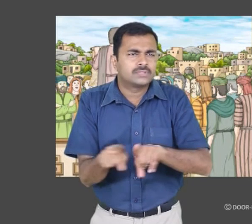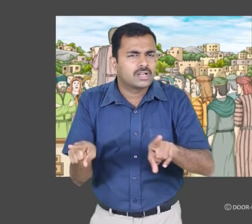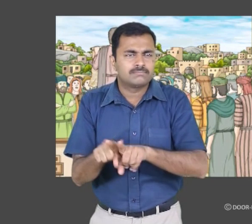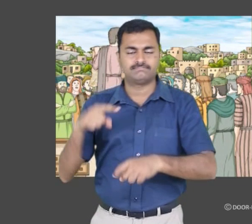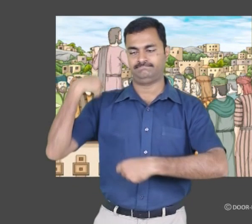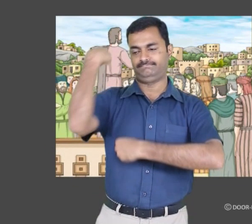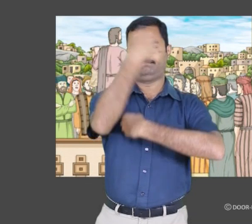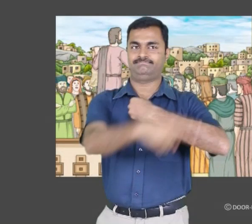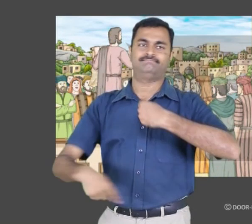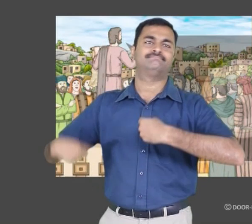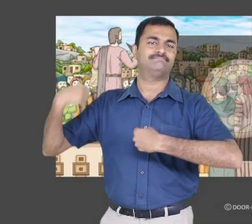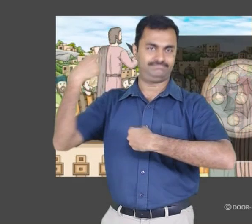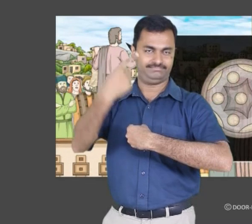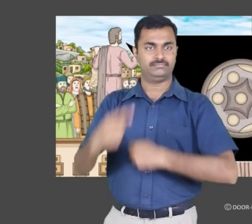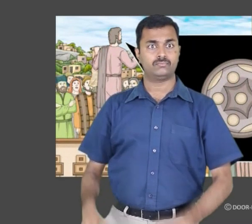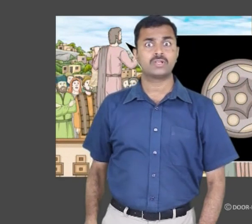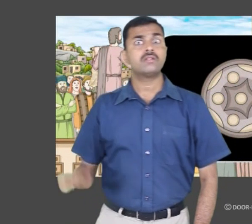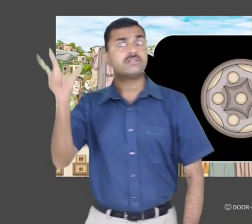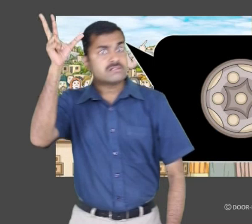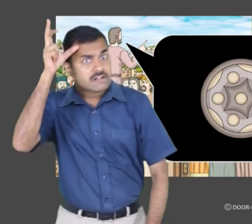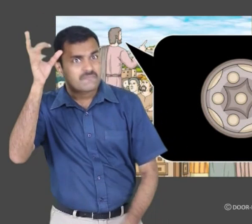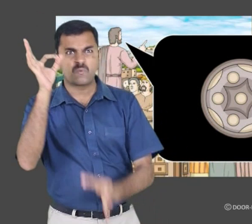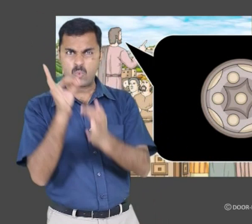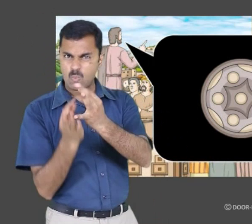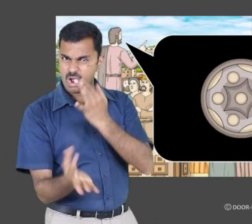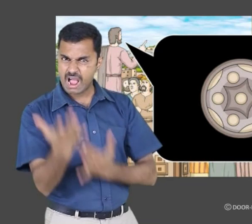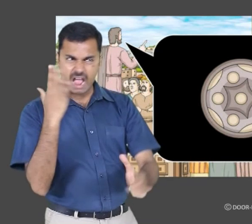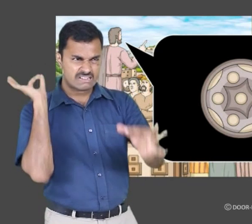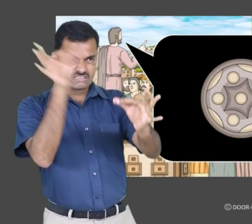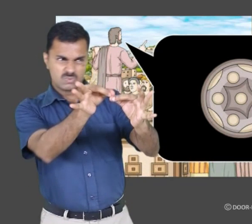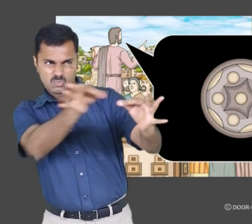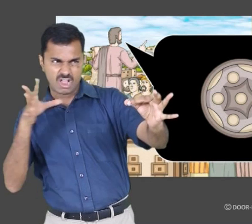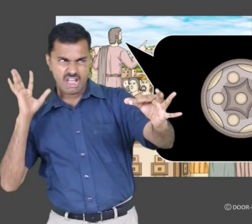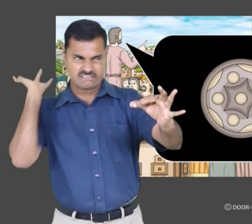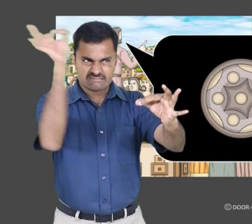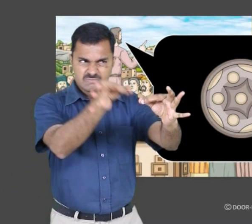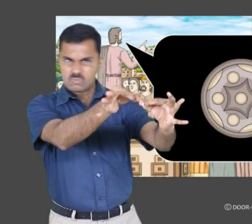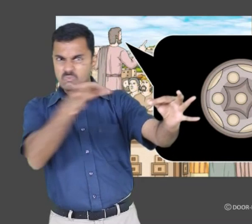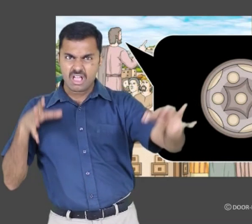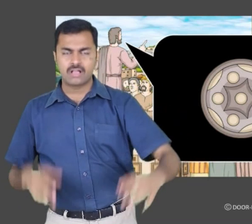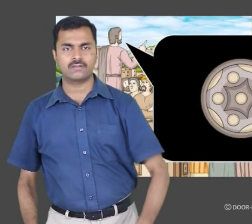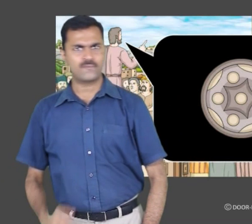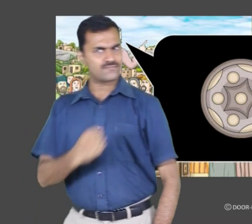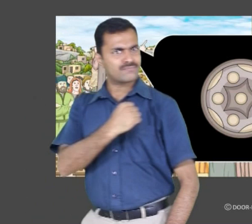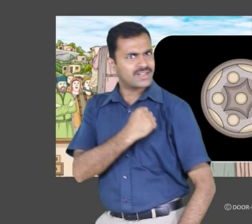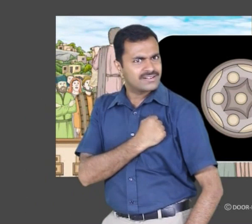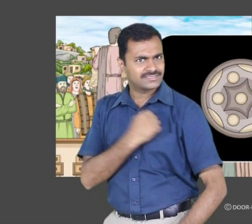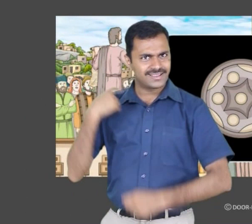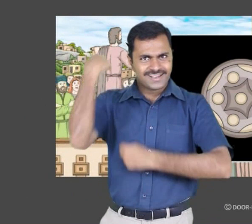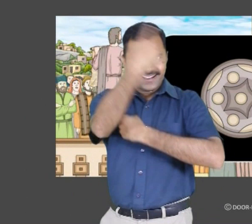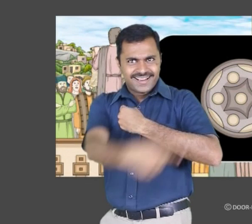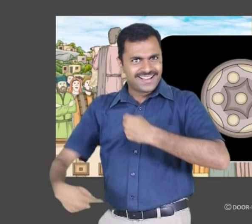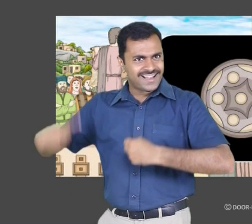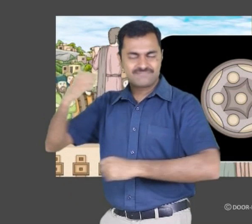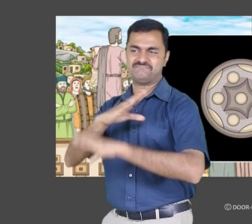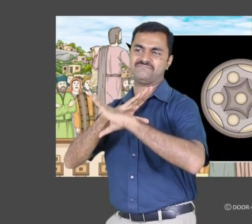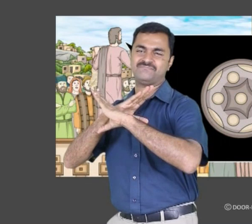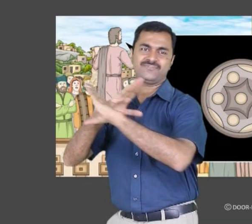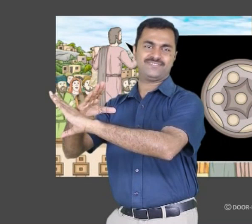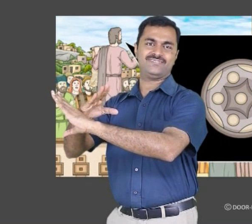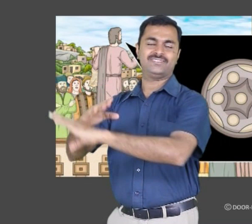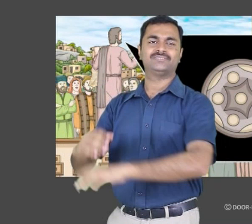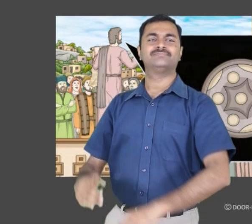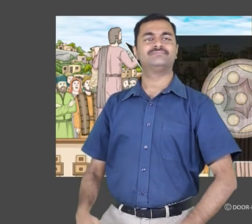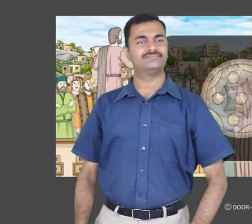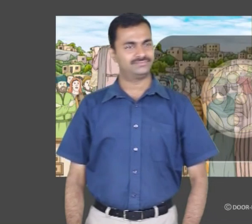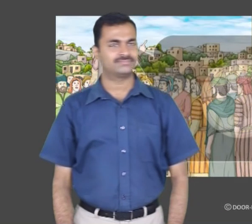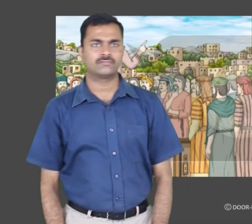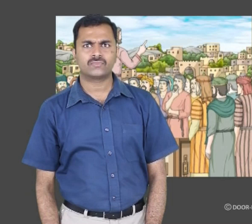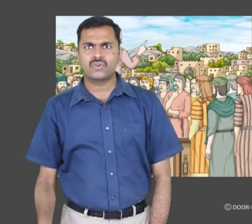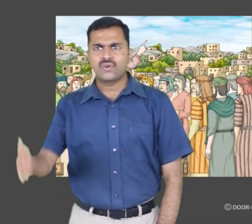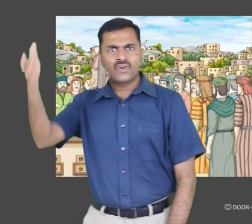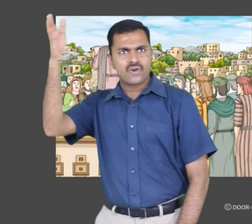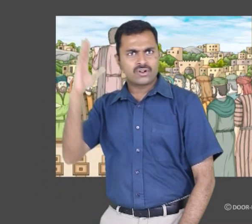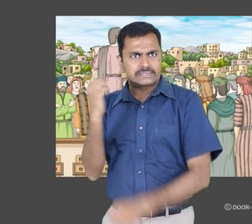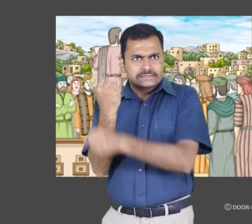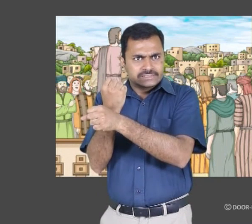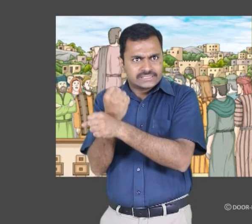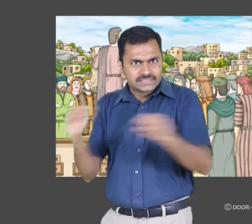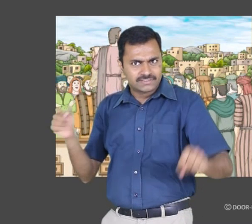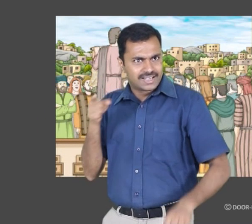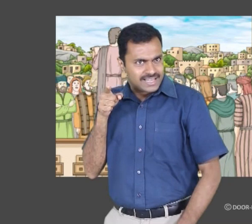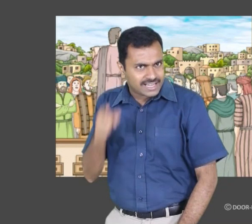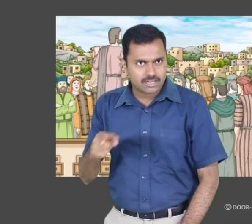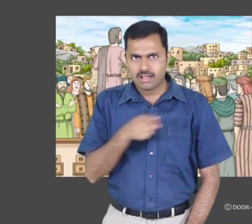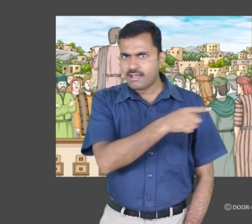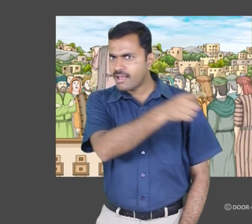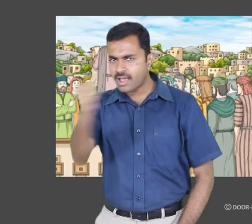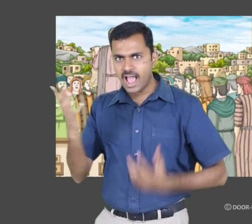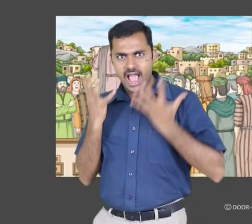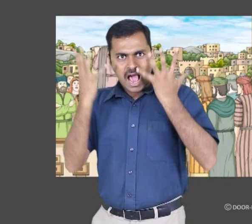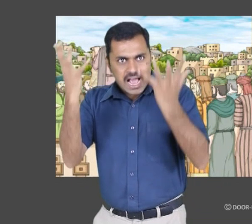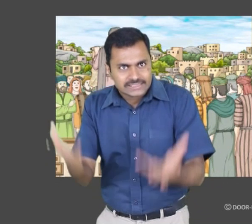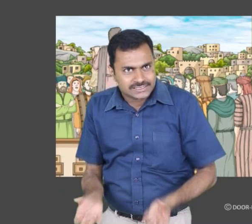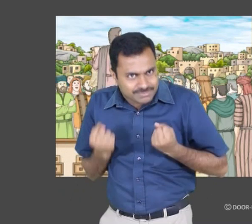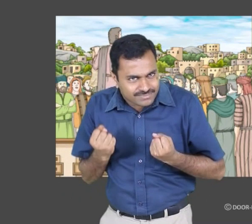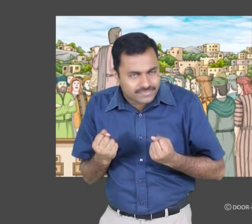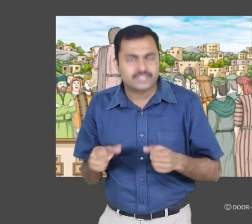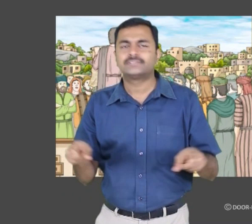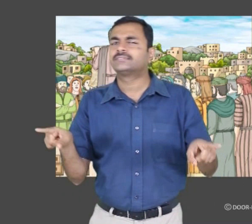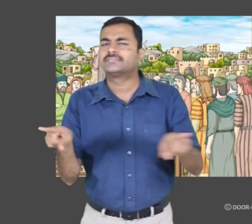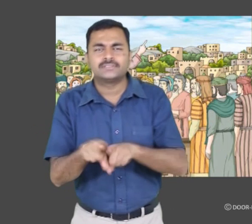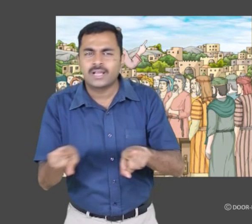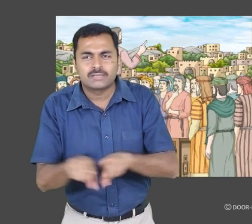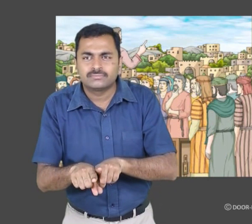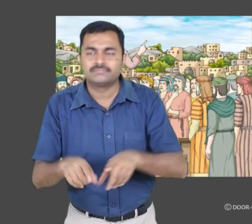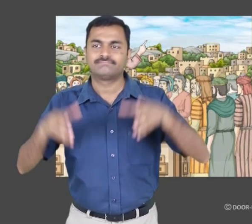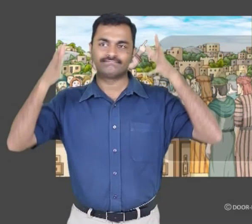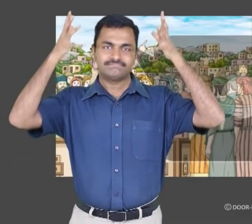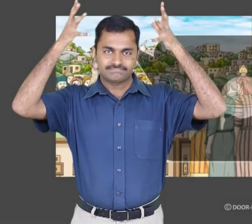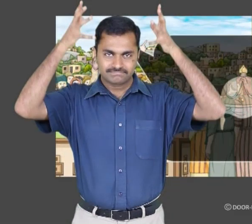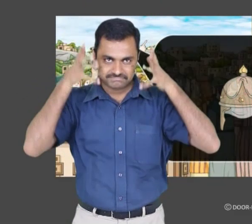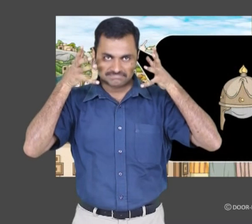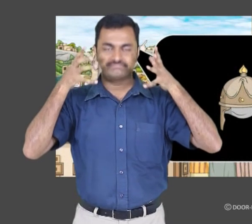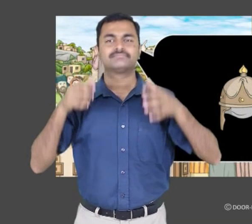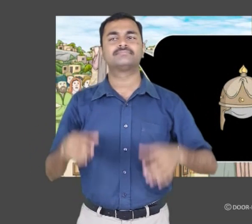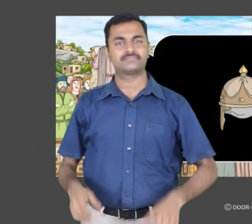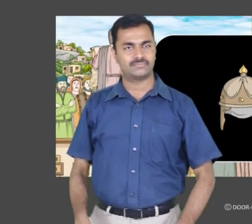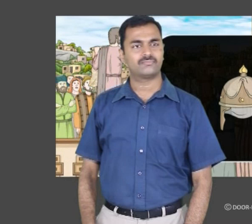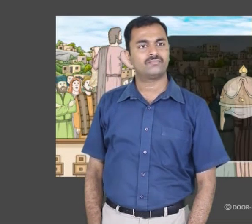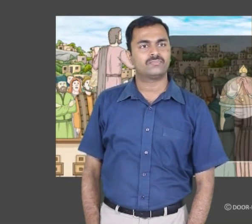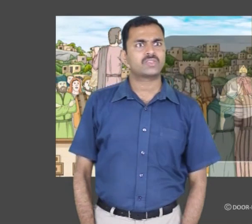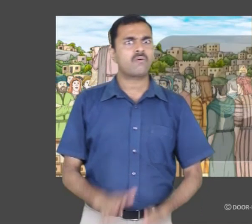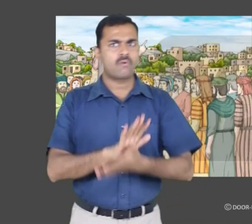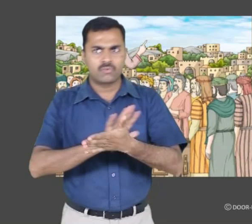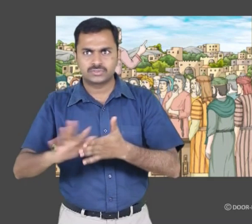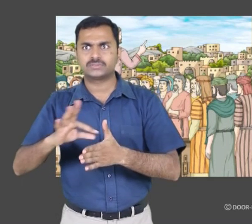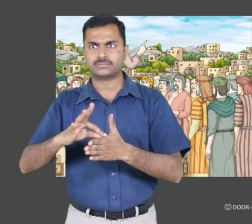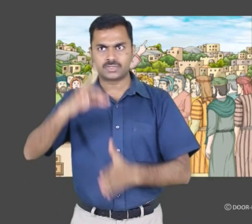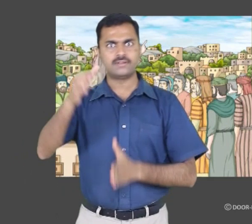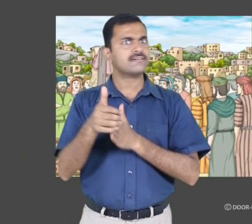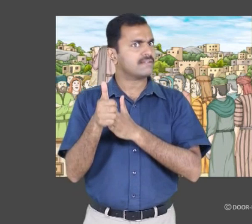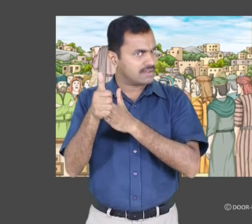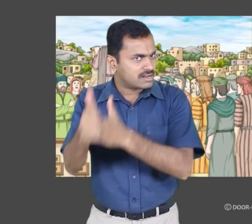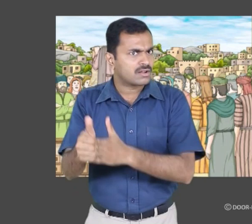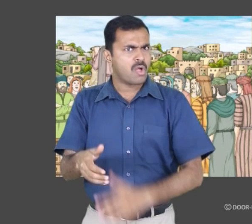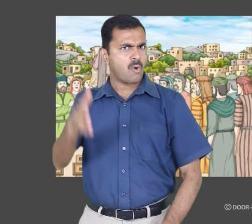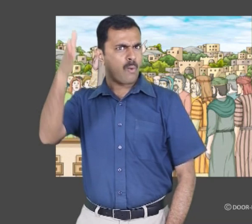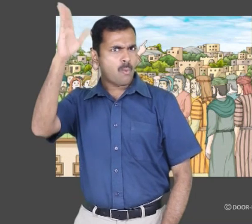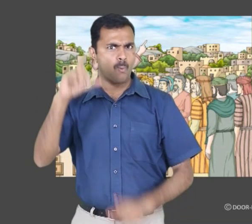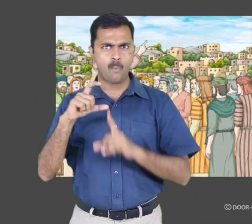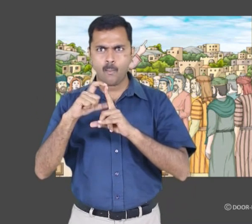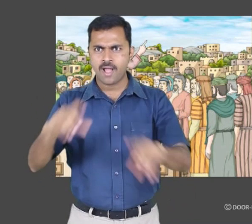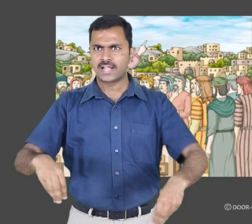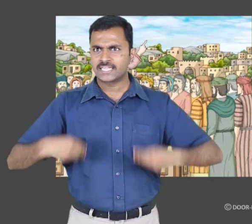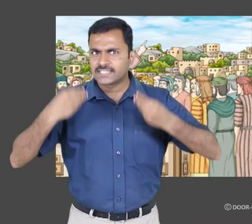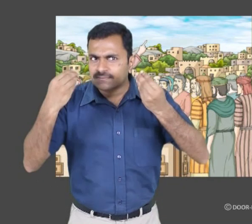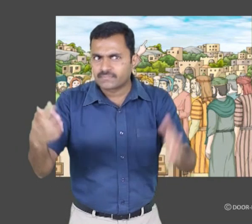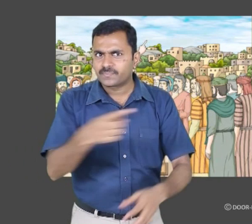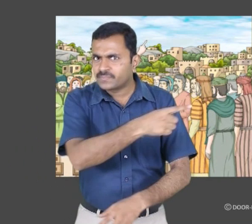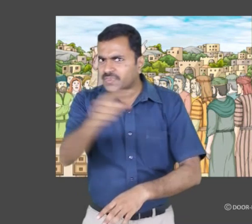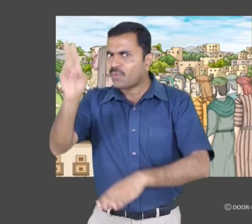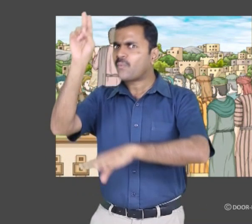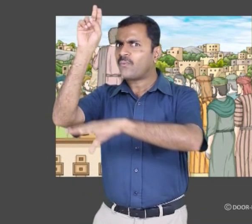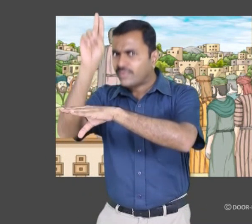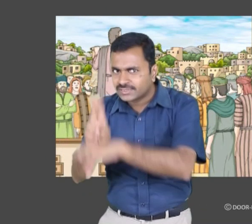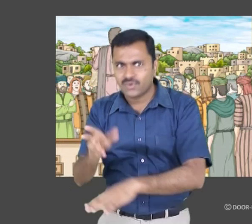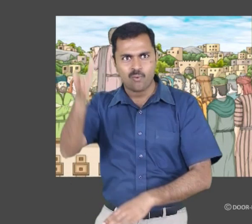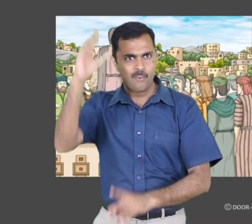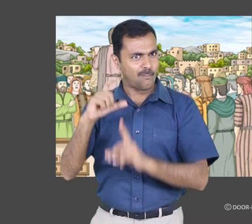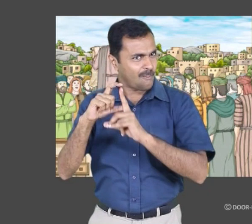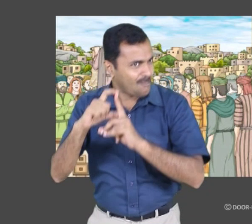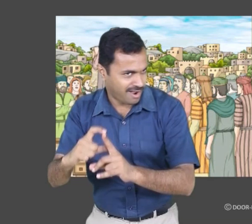In addition to all this, take up the shield of faith, with which you can extinguish all the flaming arrows of the evil one.